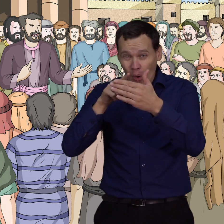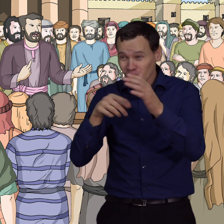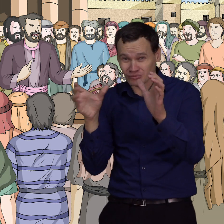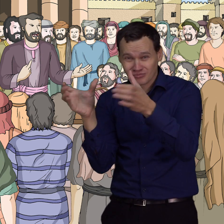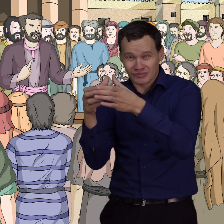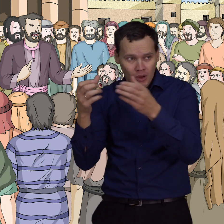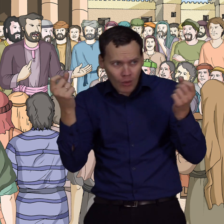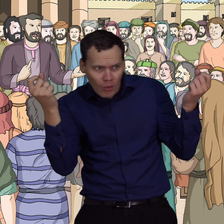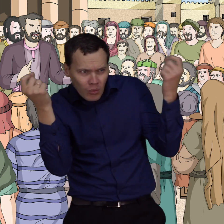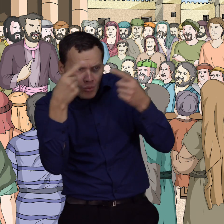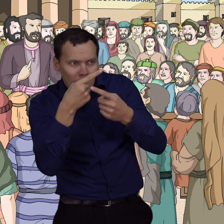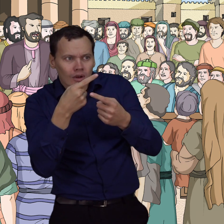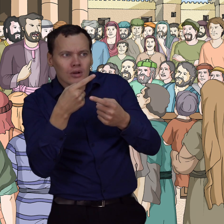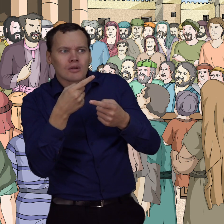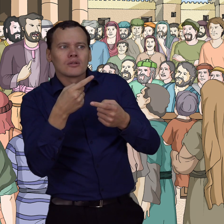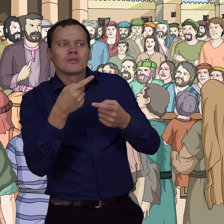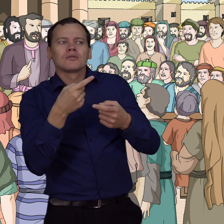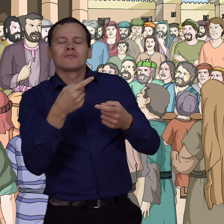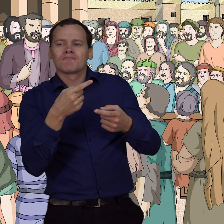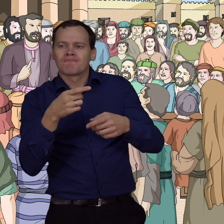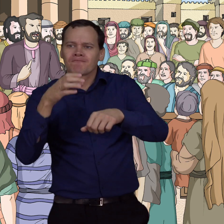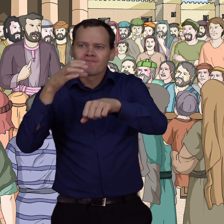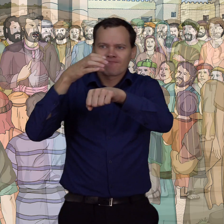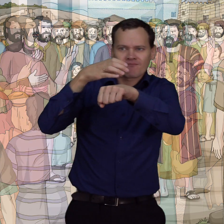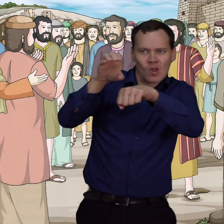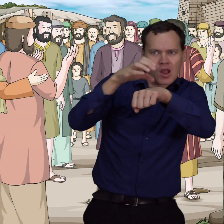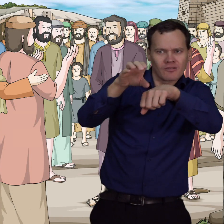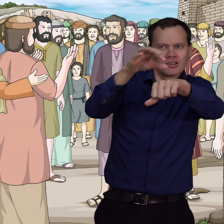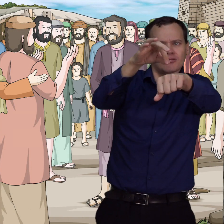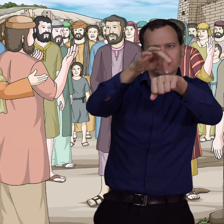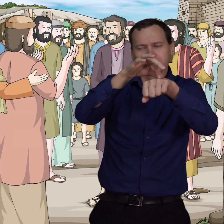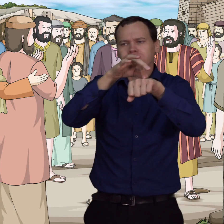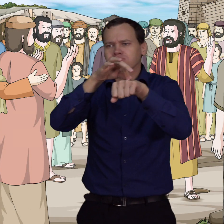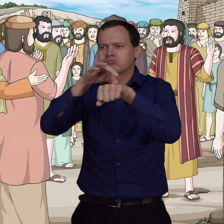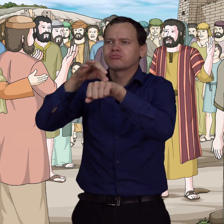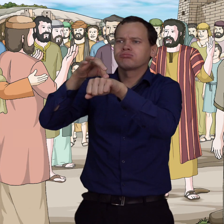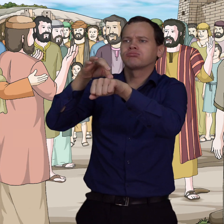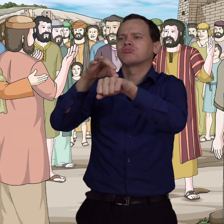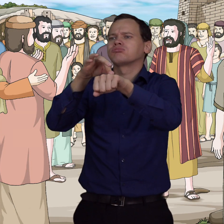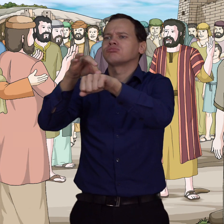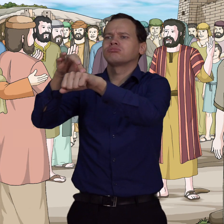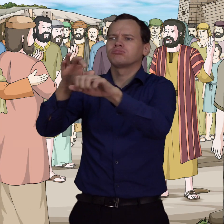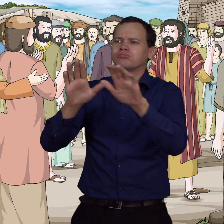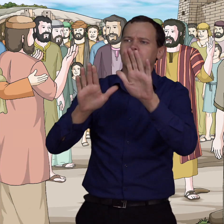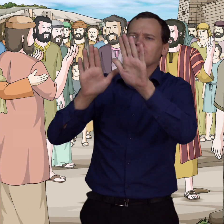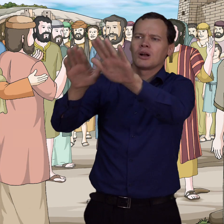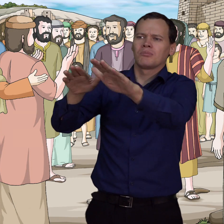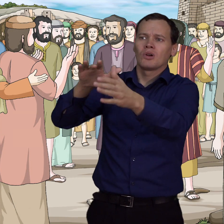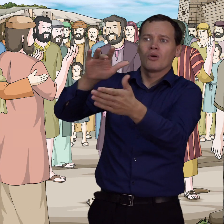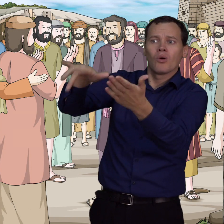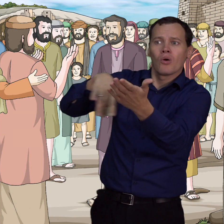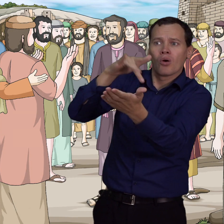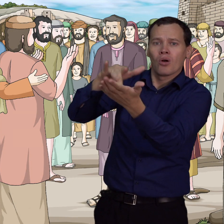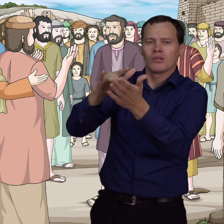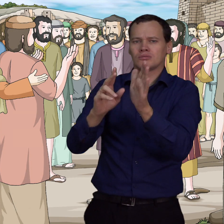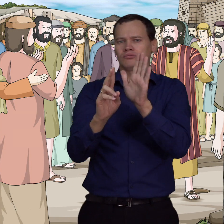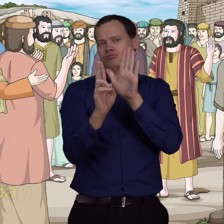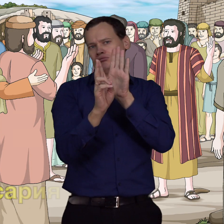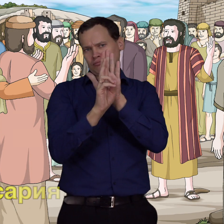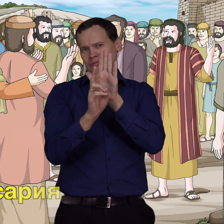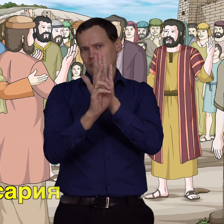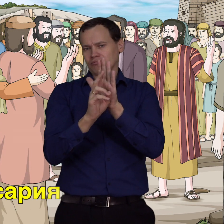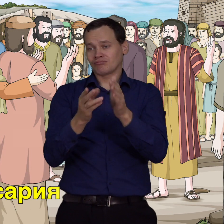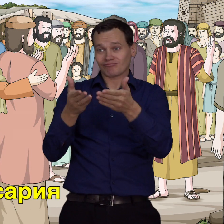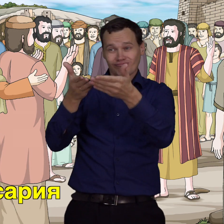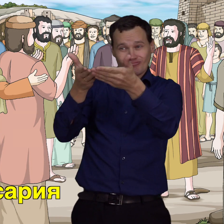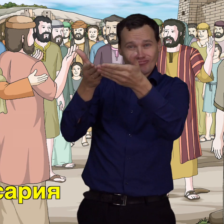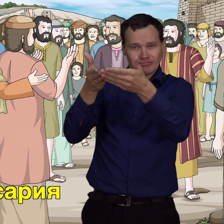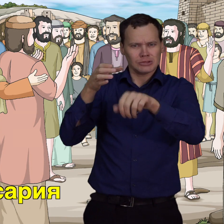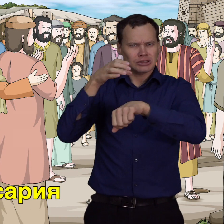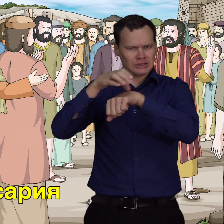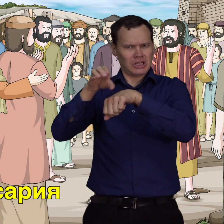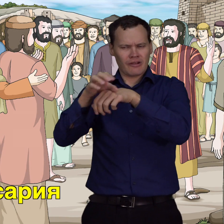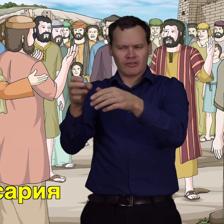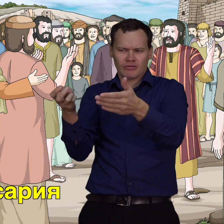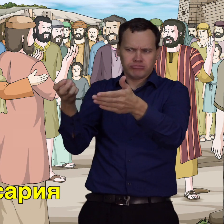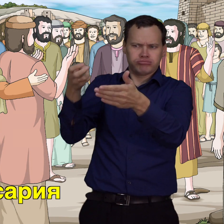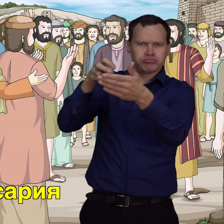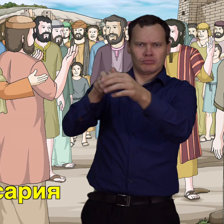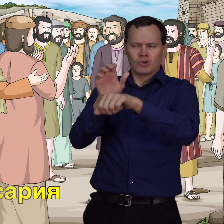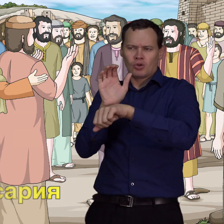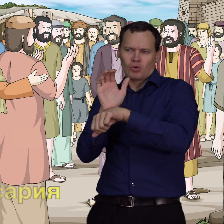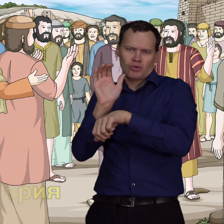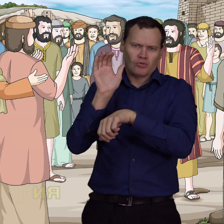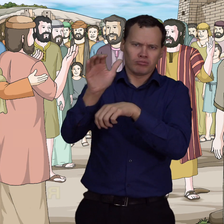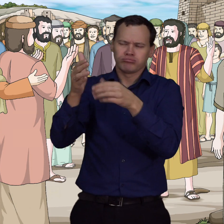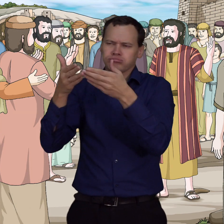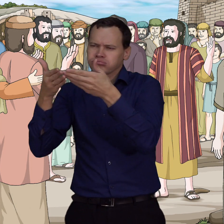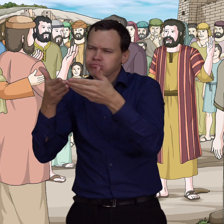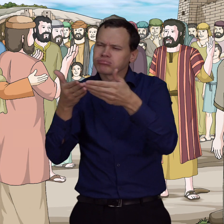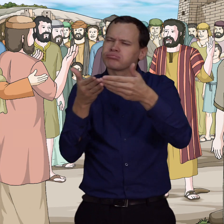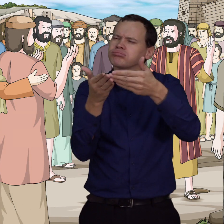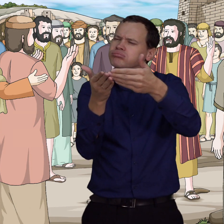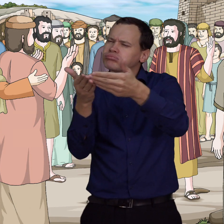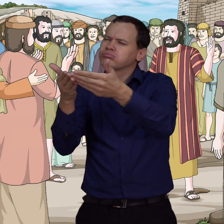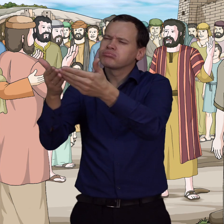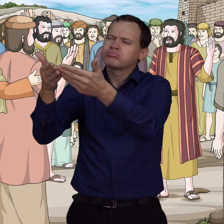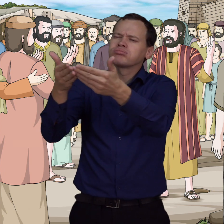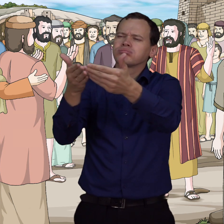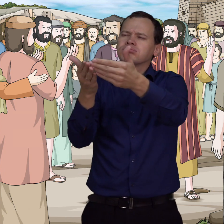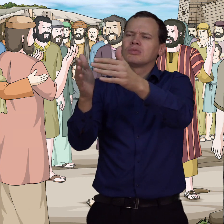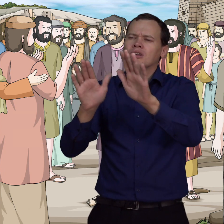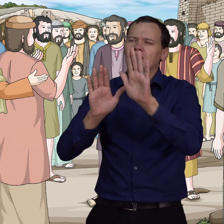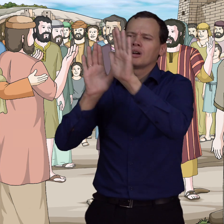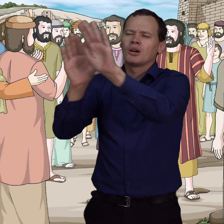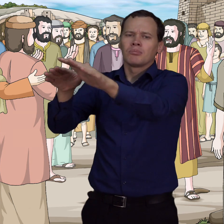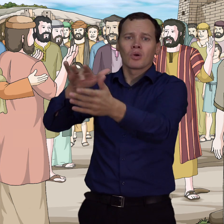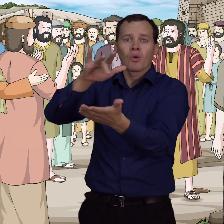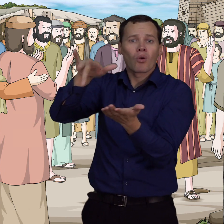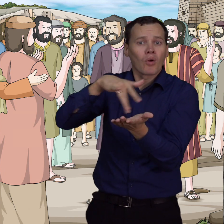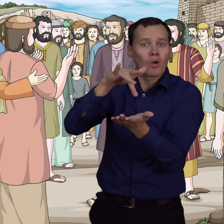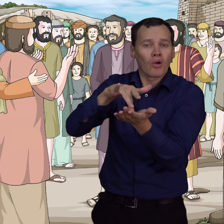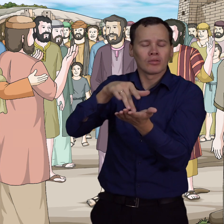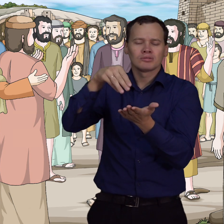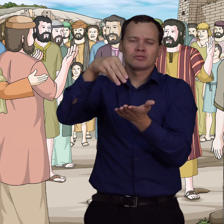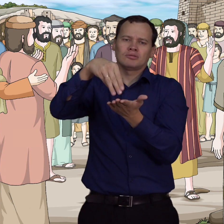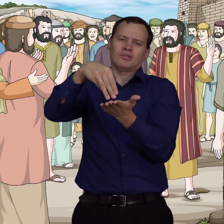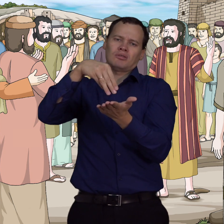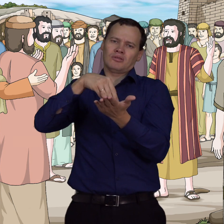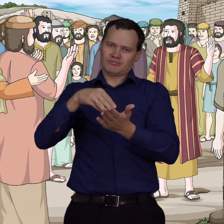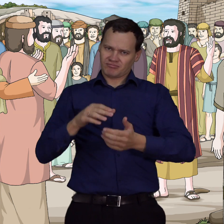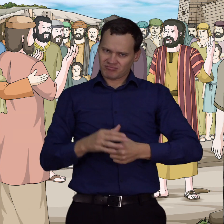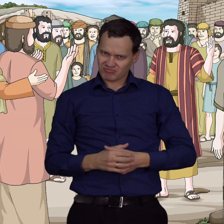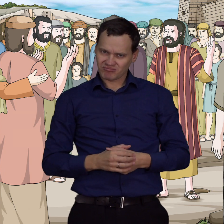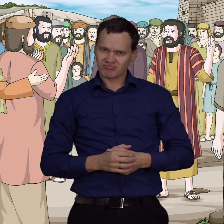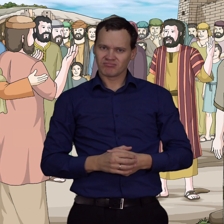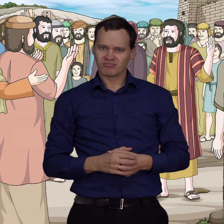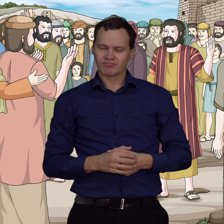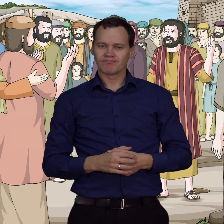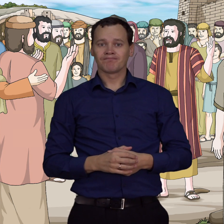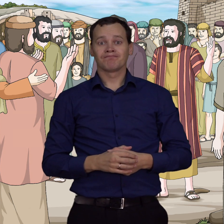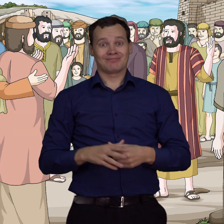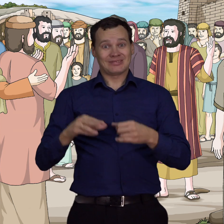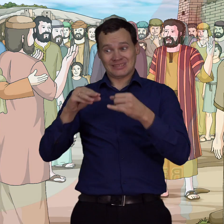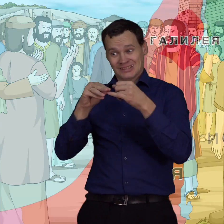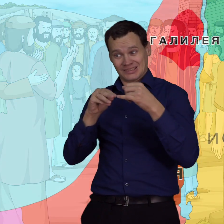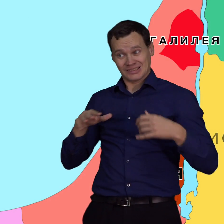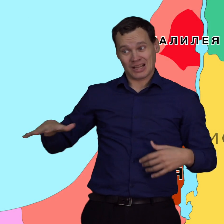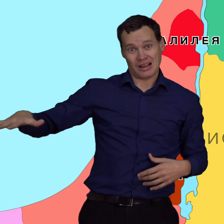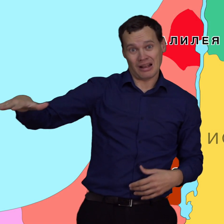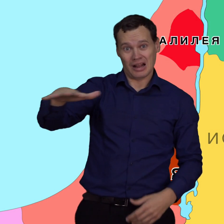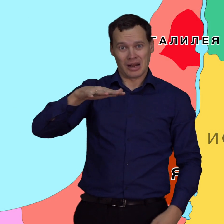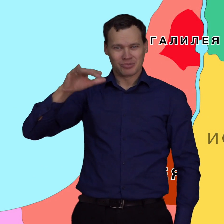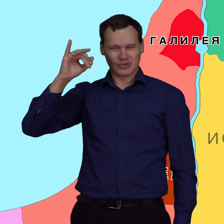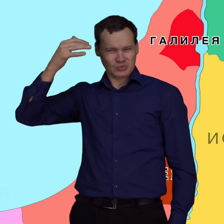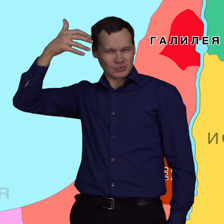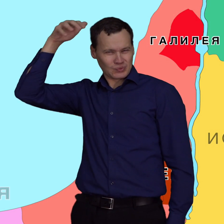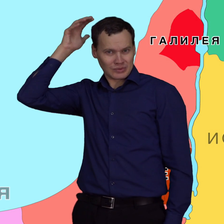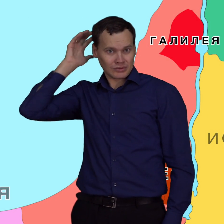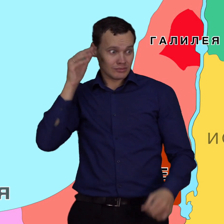When the brothers learned of this, they took him down to Caesarea and sent him off to Tarsus.